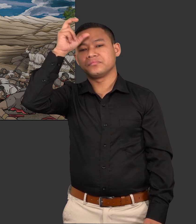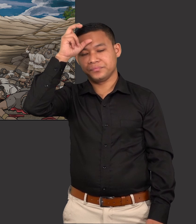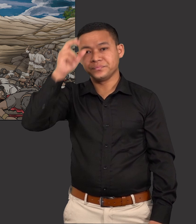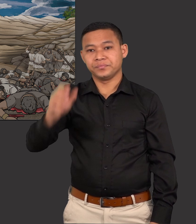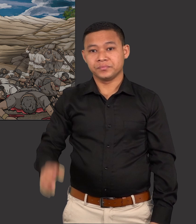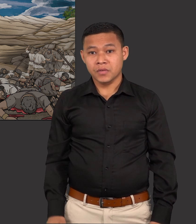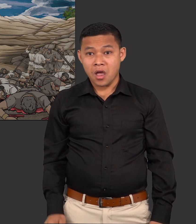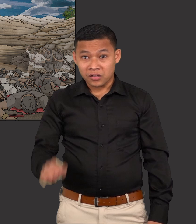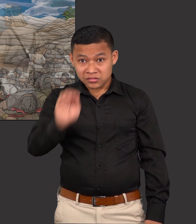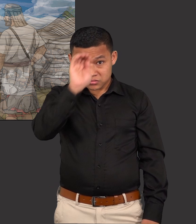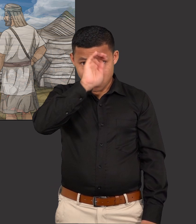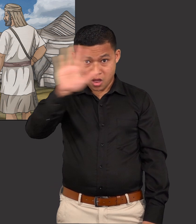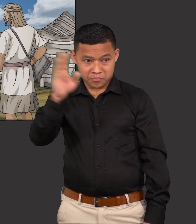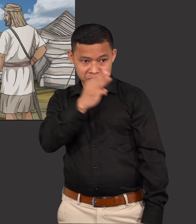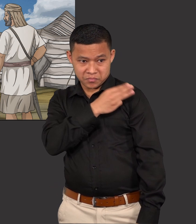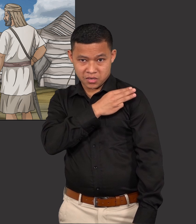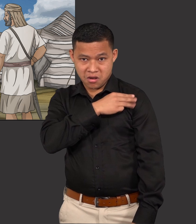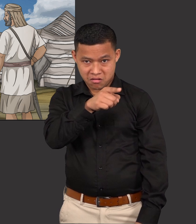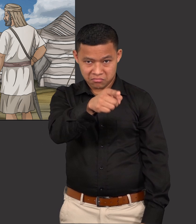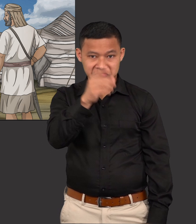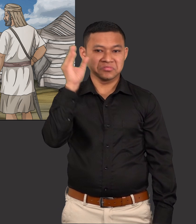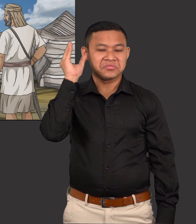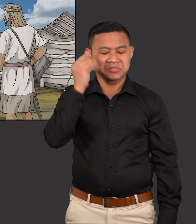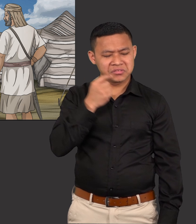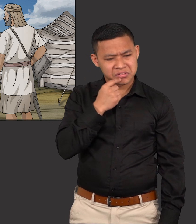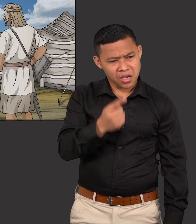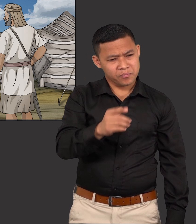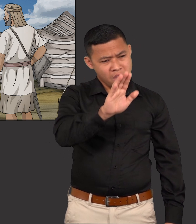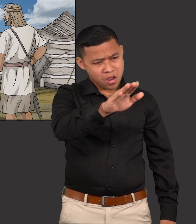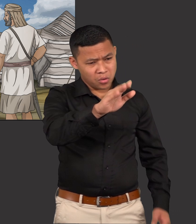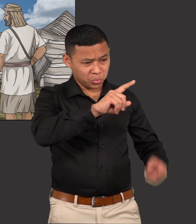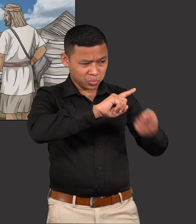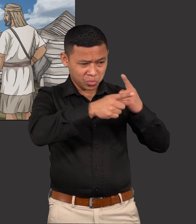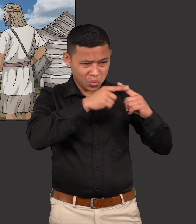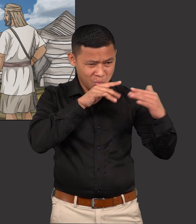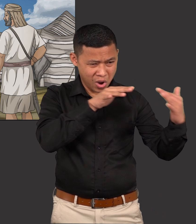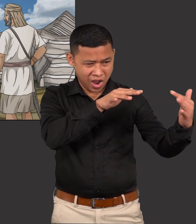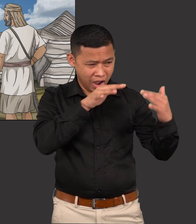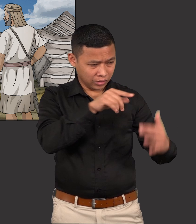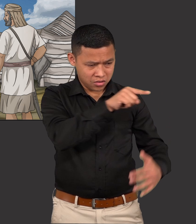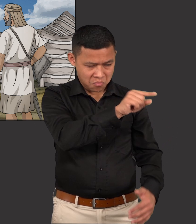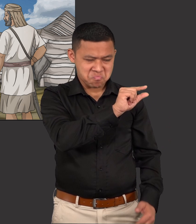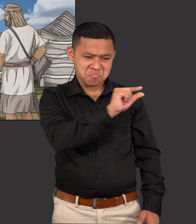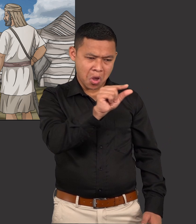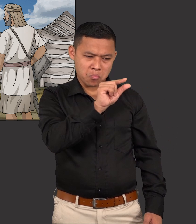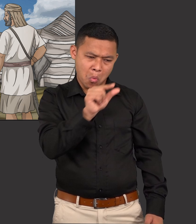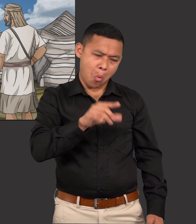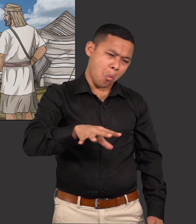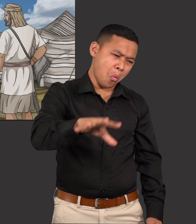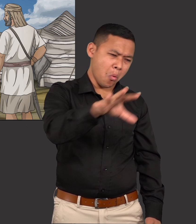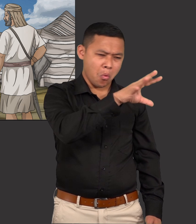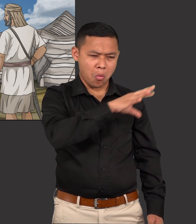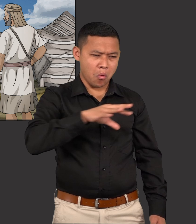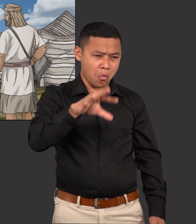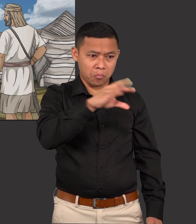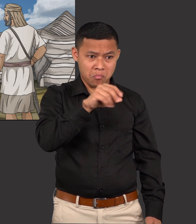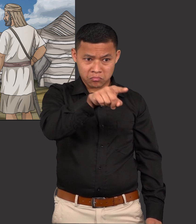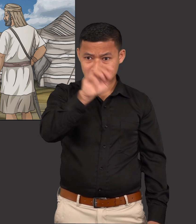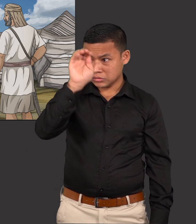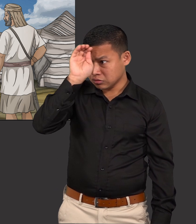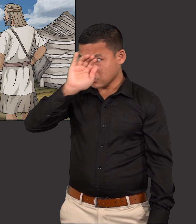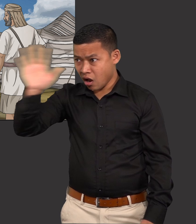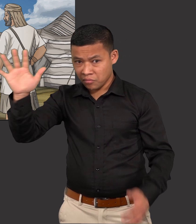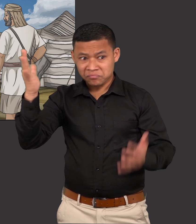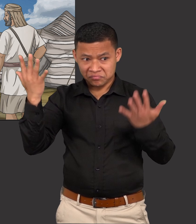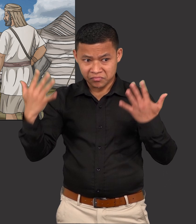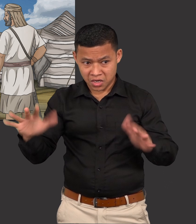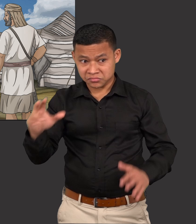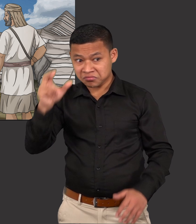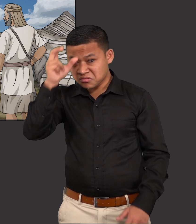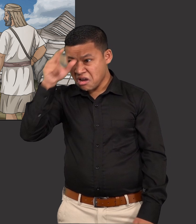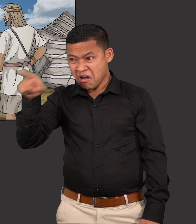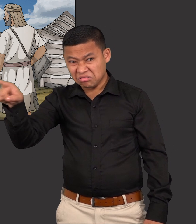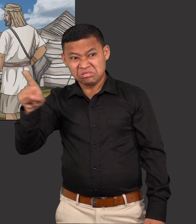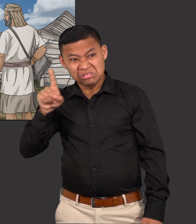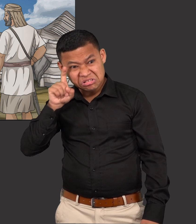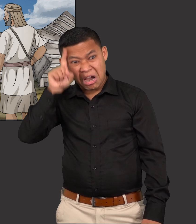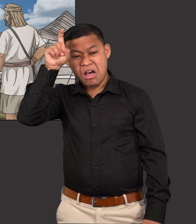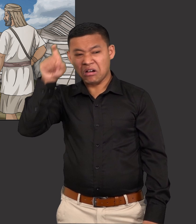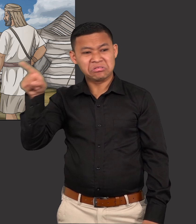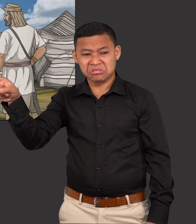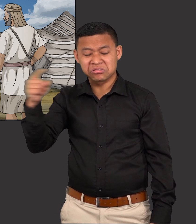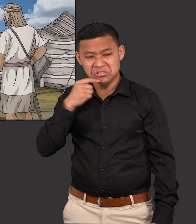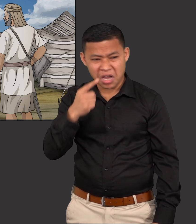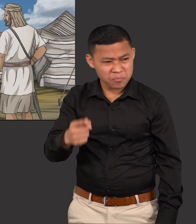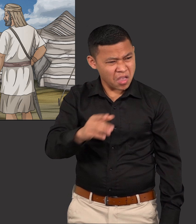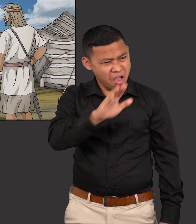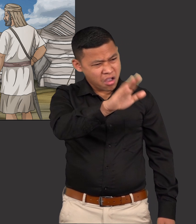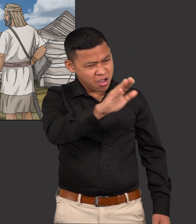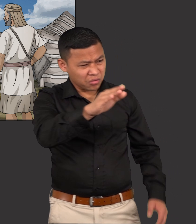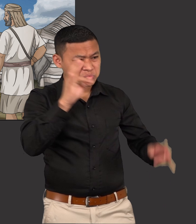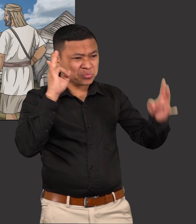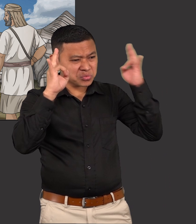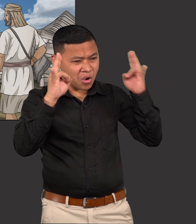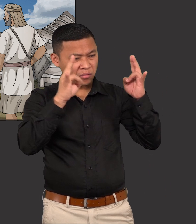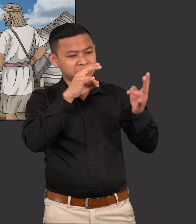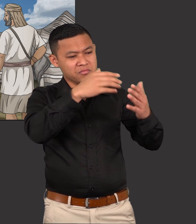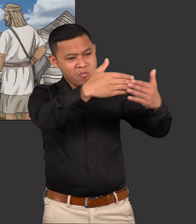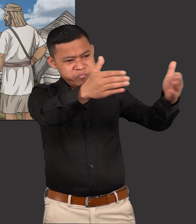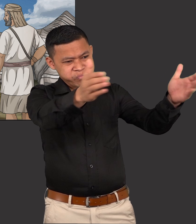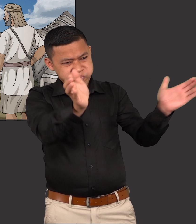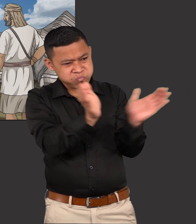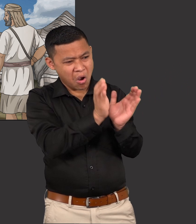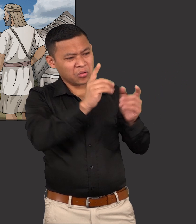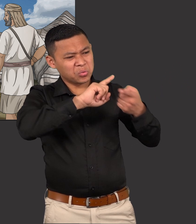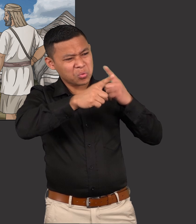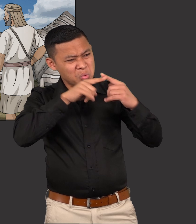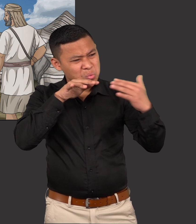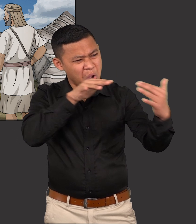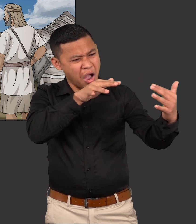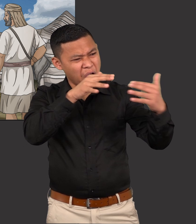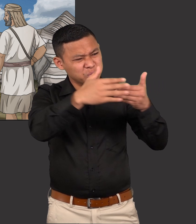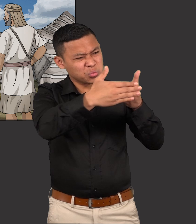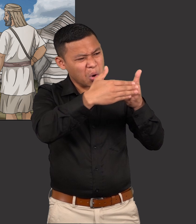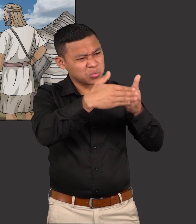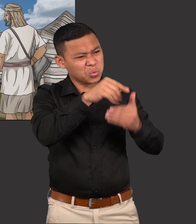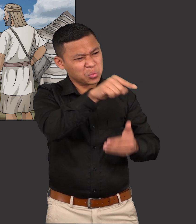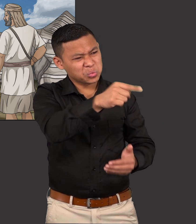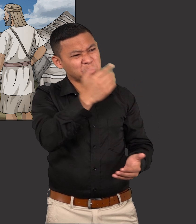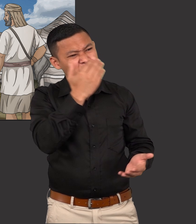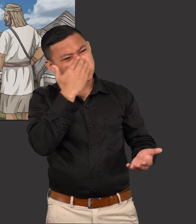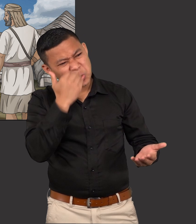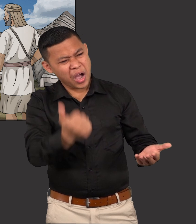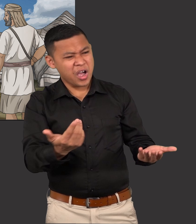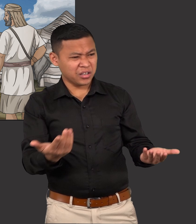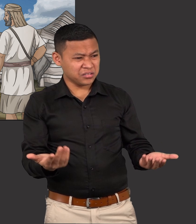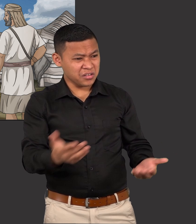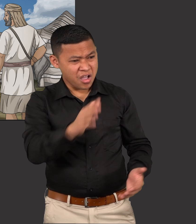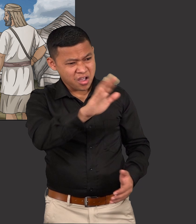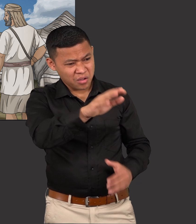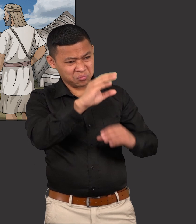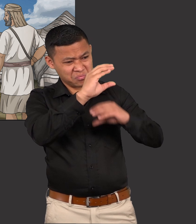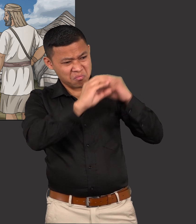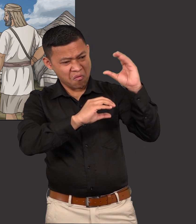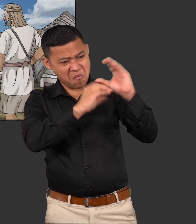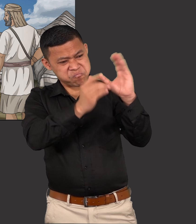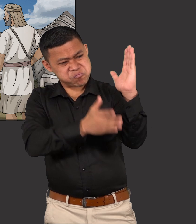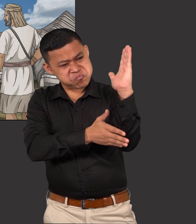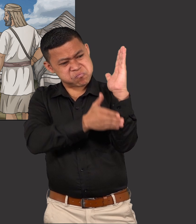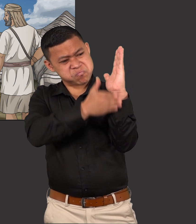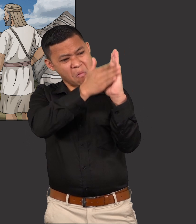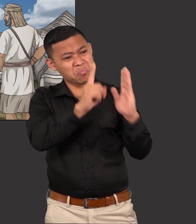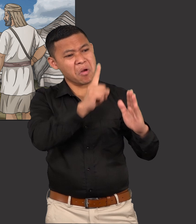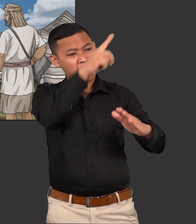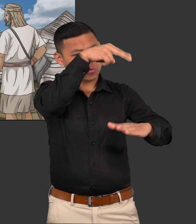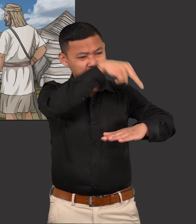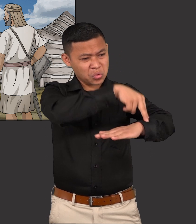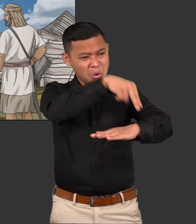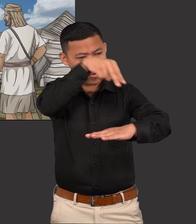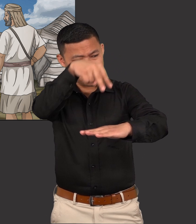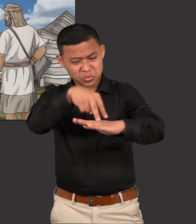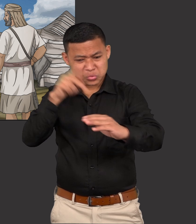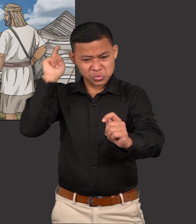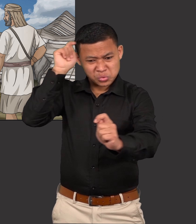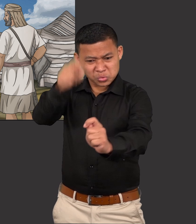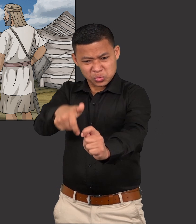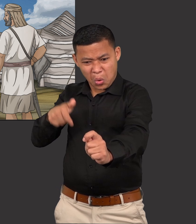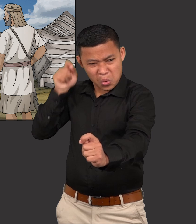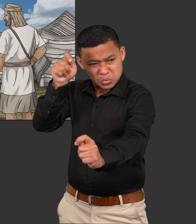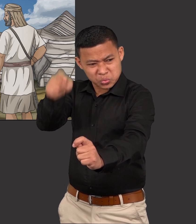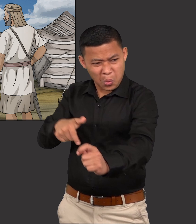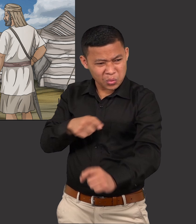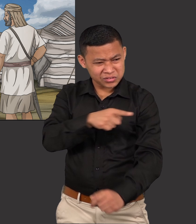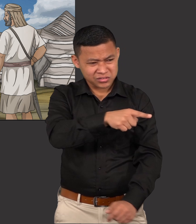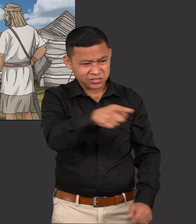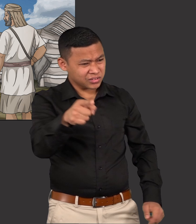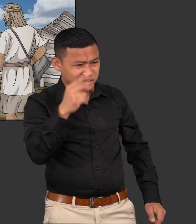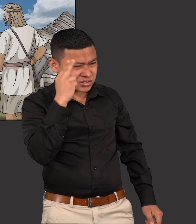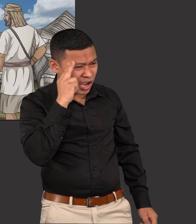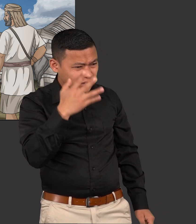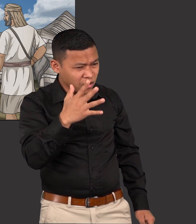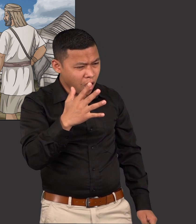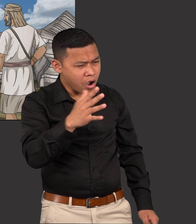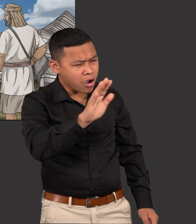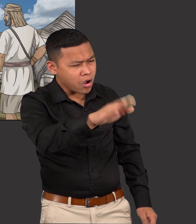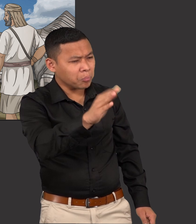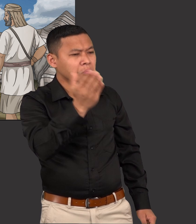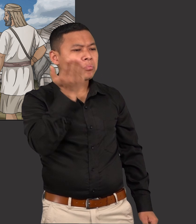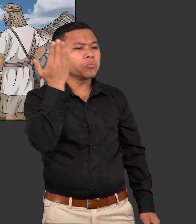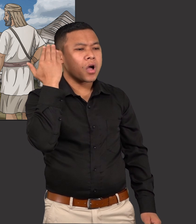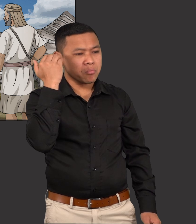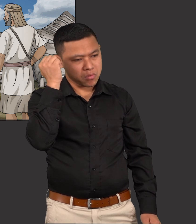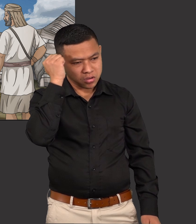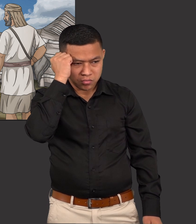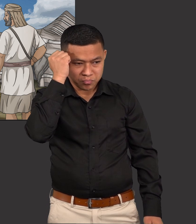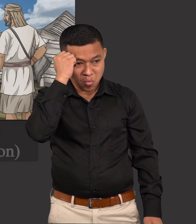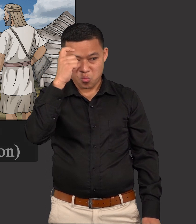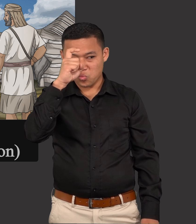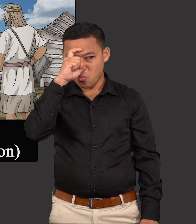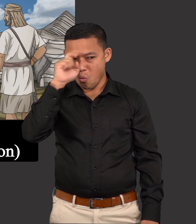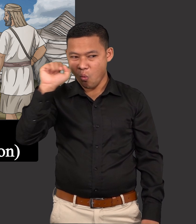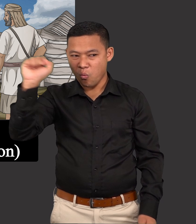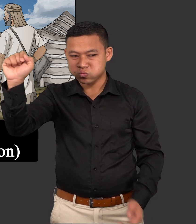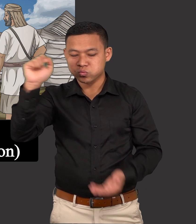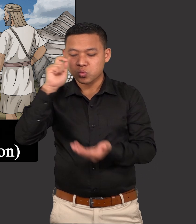Joab sent to David a full account of the battle and instructed the messenger, “When you have finished giving the king all the details of the battle, if the king’s anger flares, he may ask you, ‘Why did you get so close to the city to fight? Did you not realize they would shoot from atop the wall?